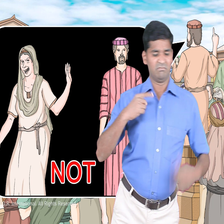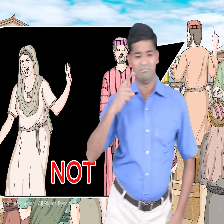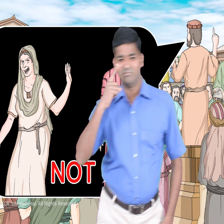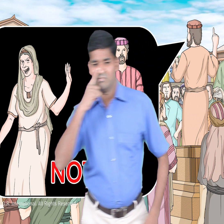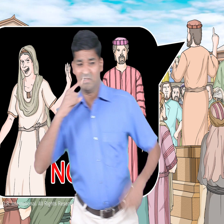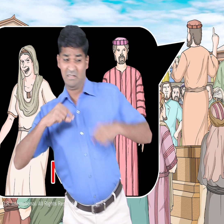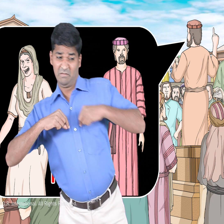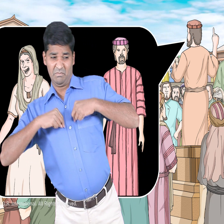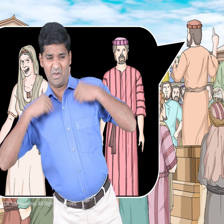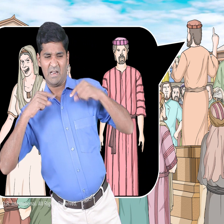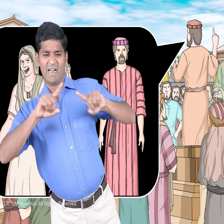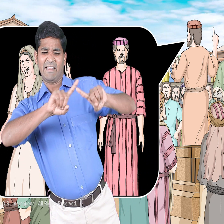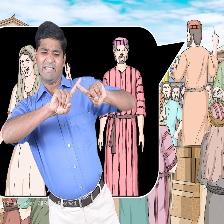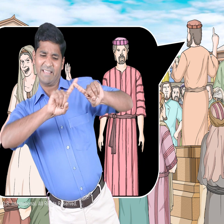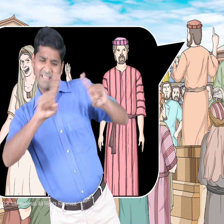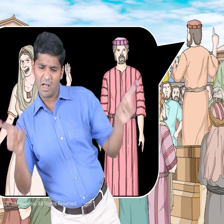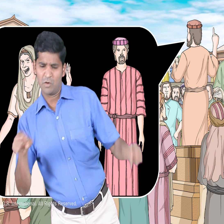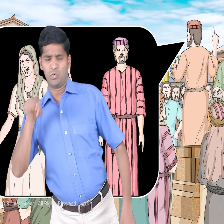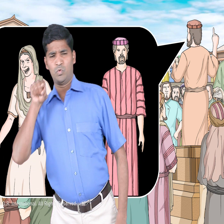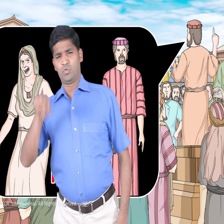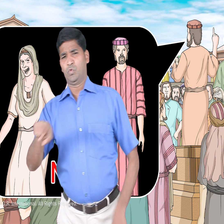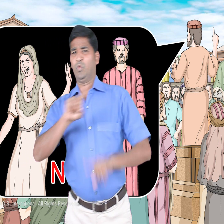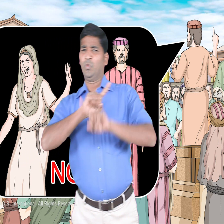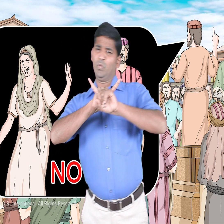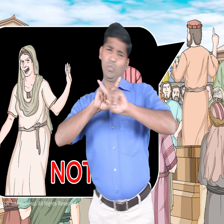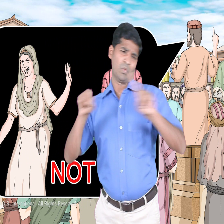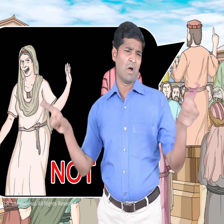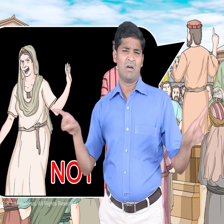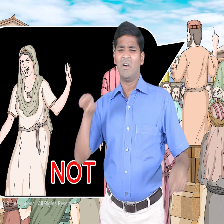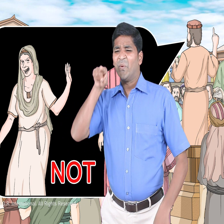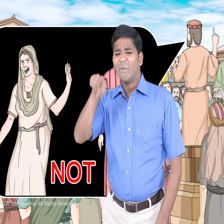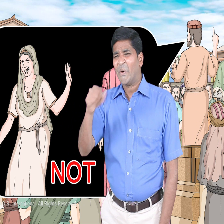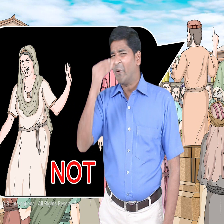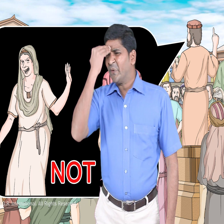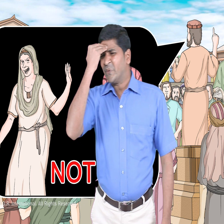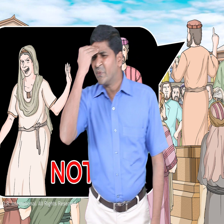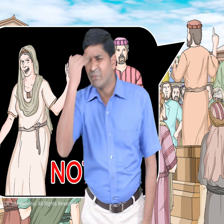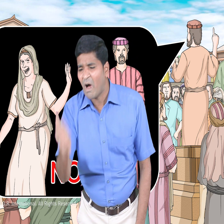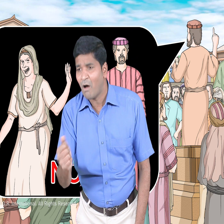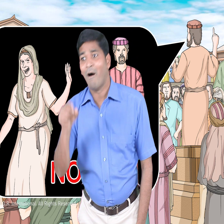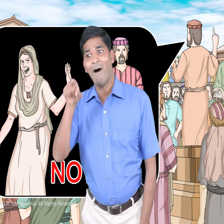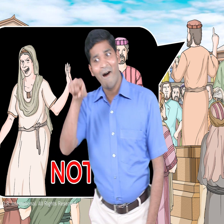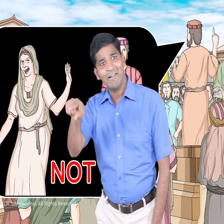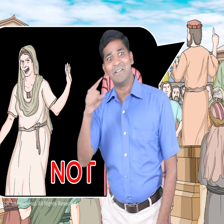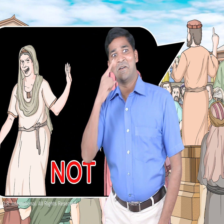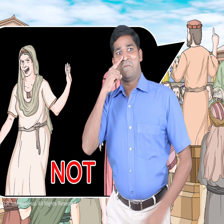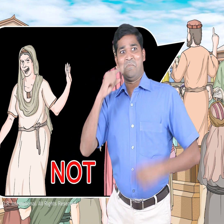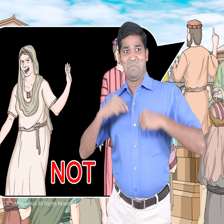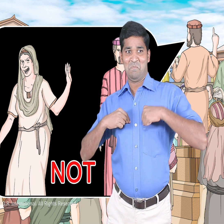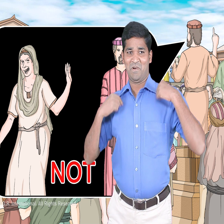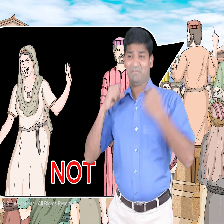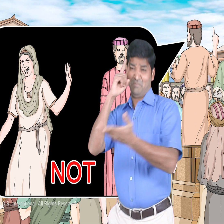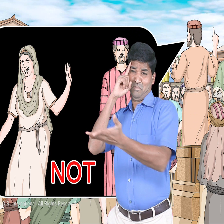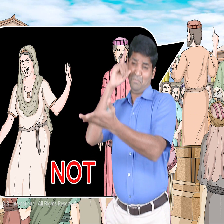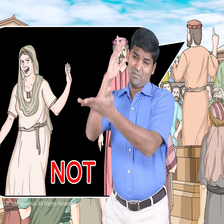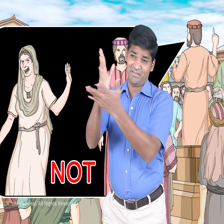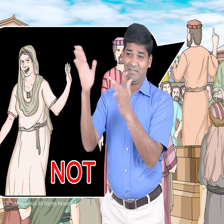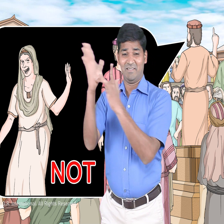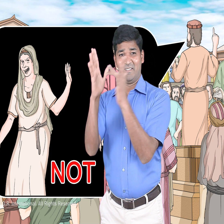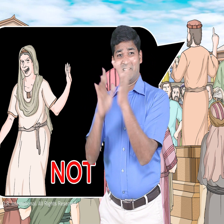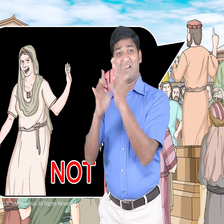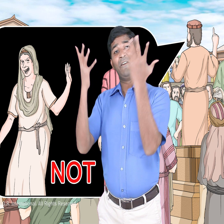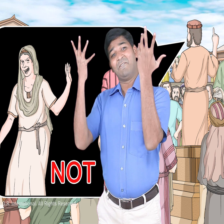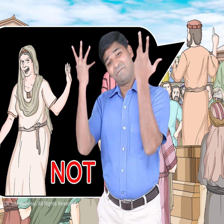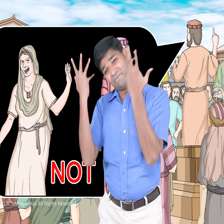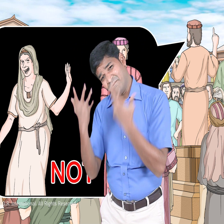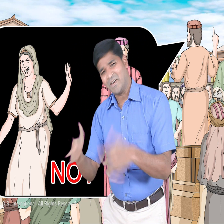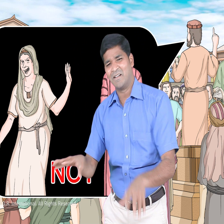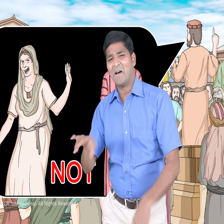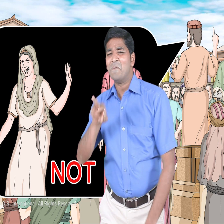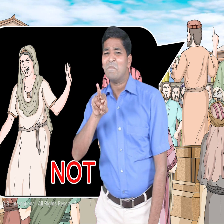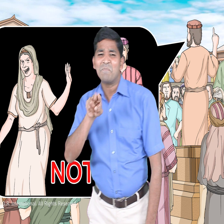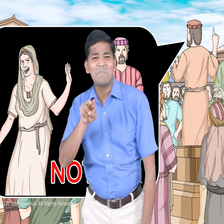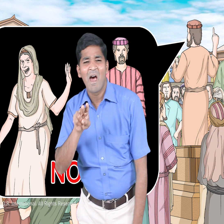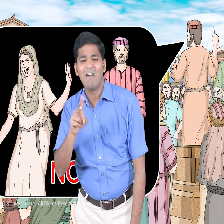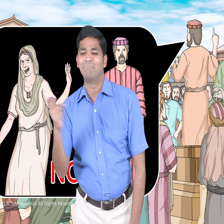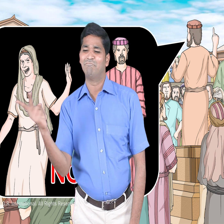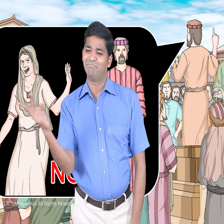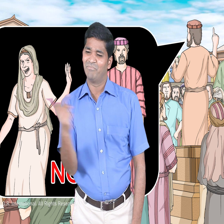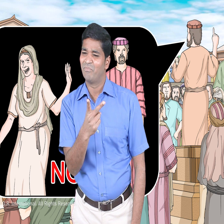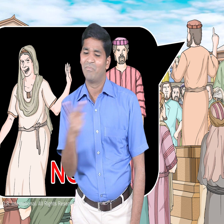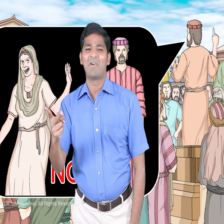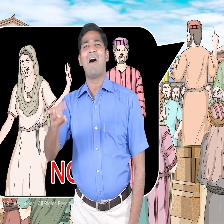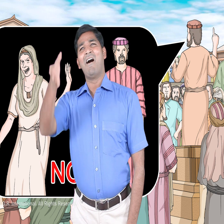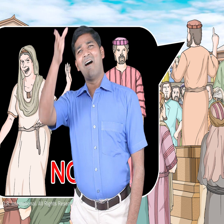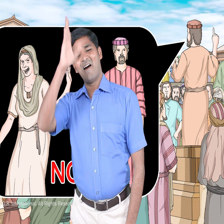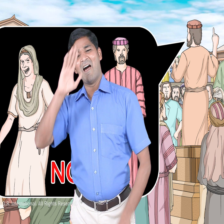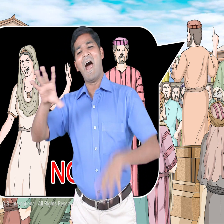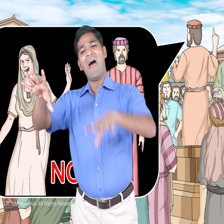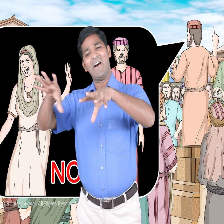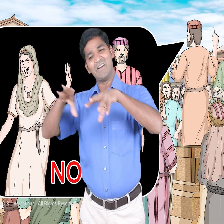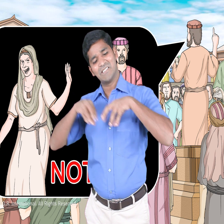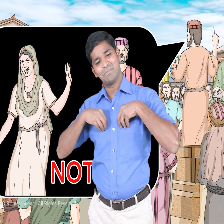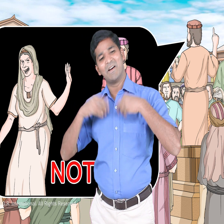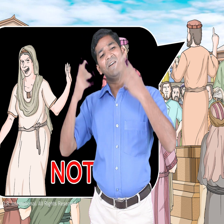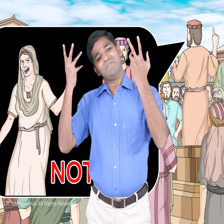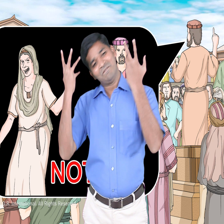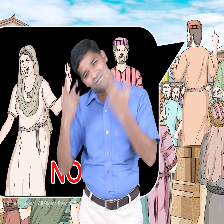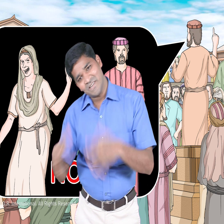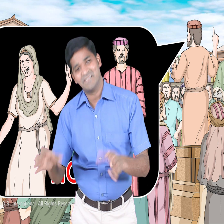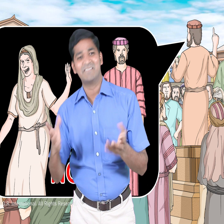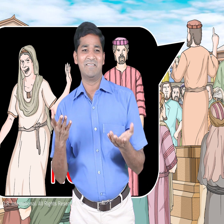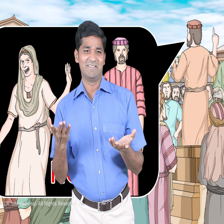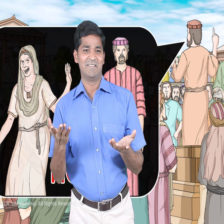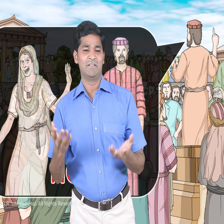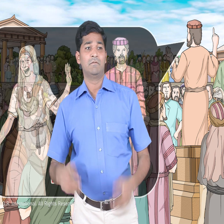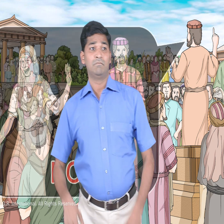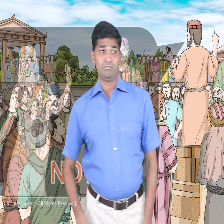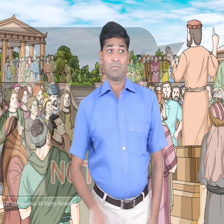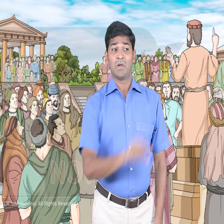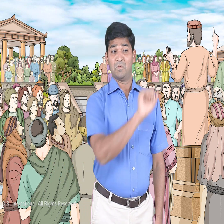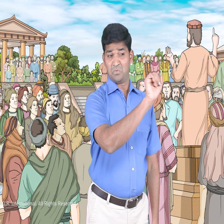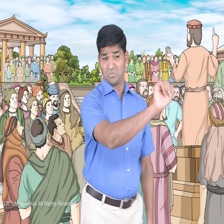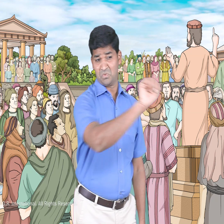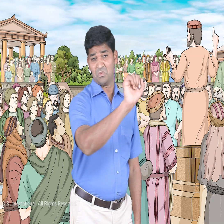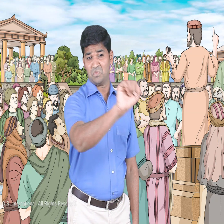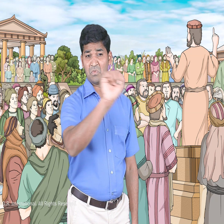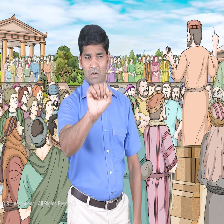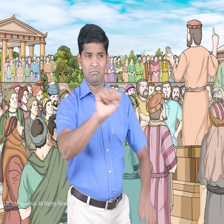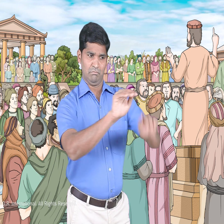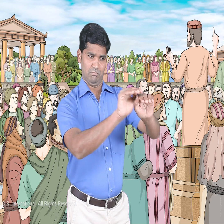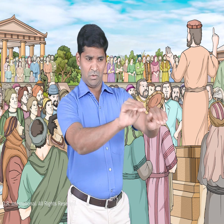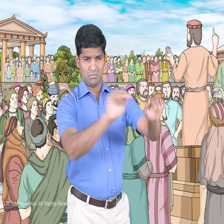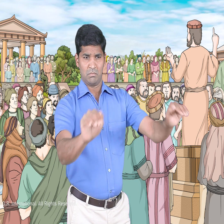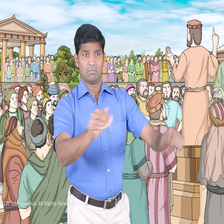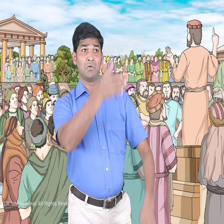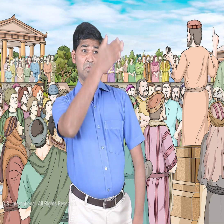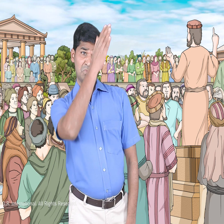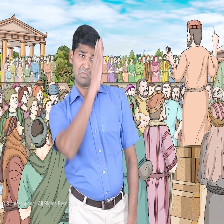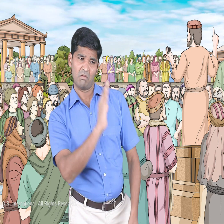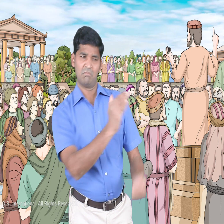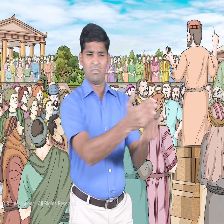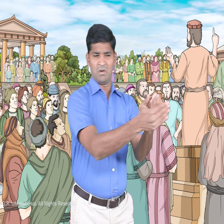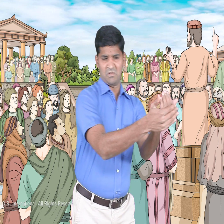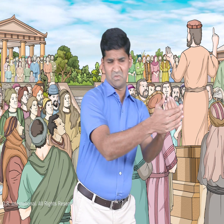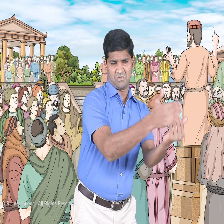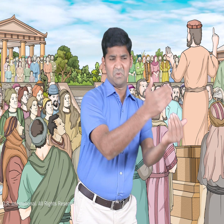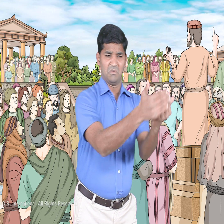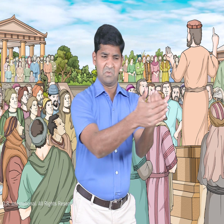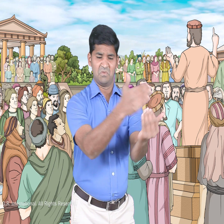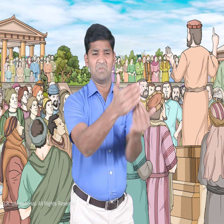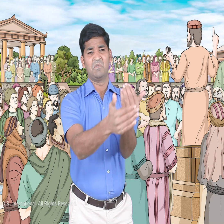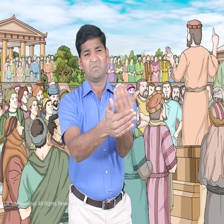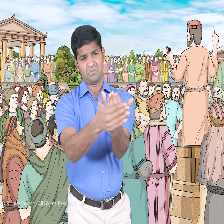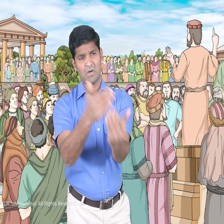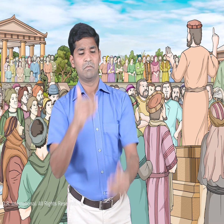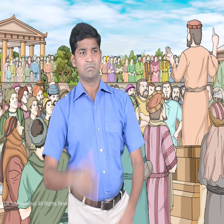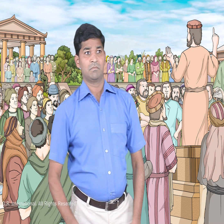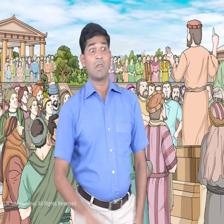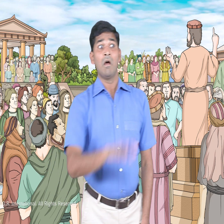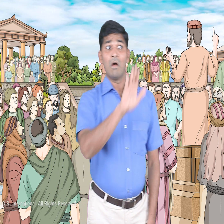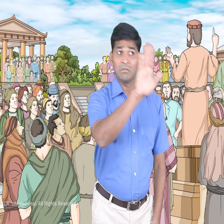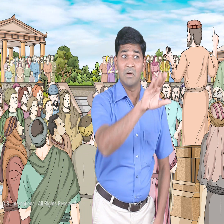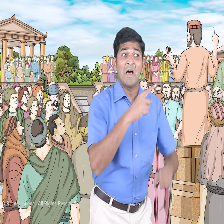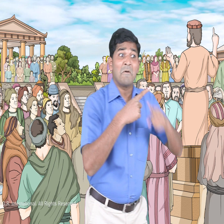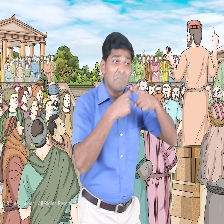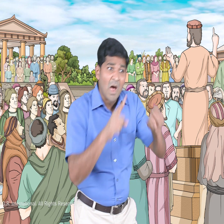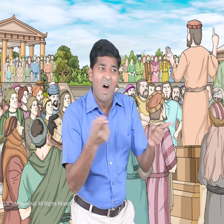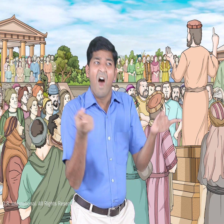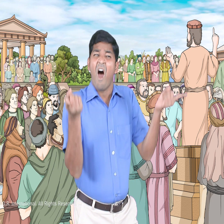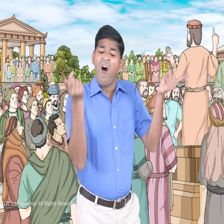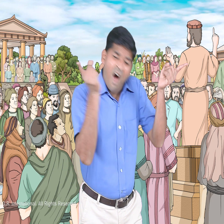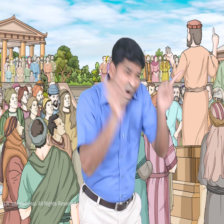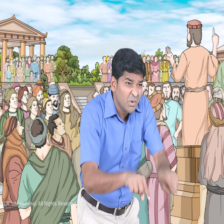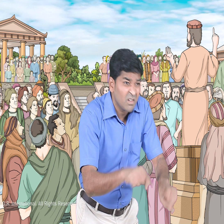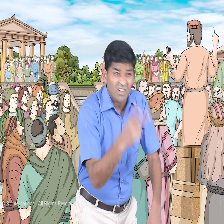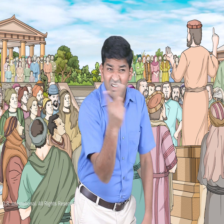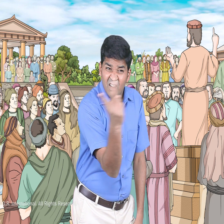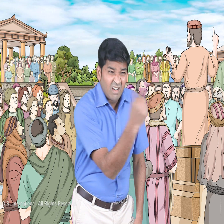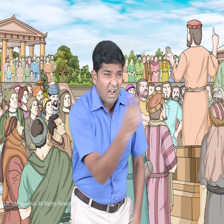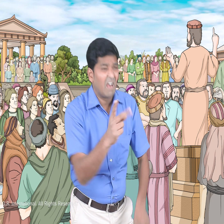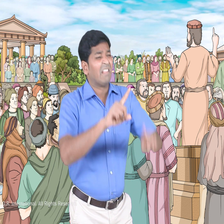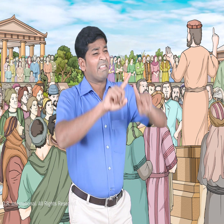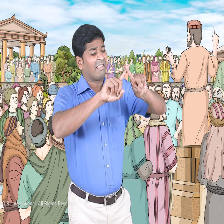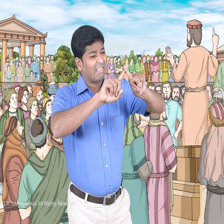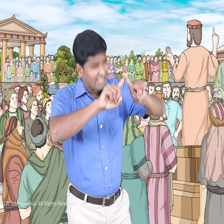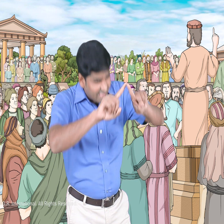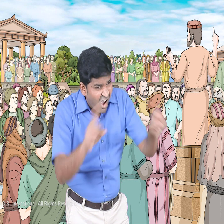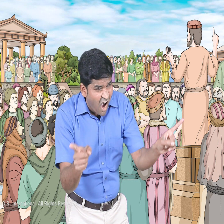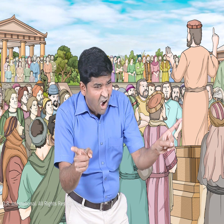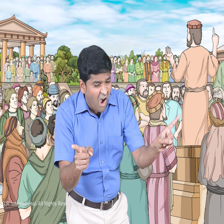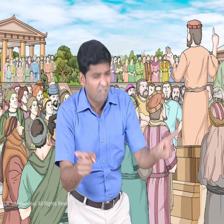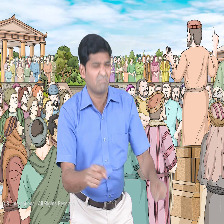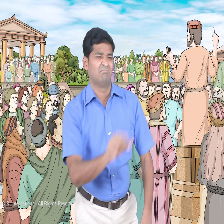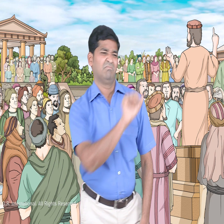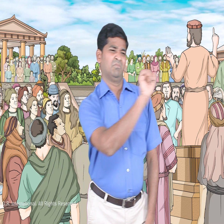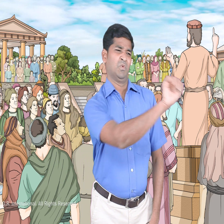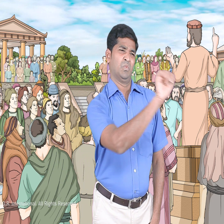The believing brother or sister is not bound in such cases. God has called you to live in peace. How do you know, wife, whether you will save your husband? Or how do you know, husband, whether you will save your wife? Regardless, each one should lead the life that the Lord has assigned to him and to which God has called him. This is what I prescribe in all the churches.